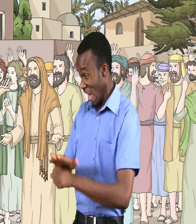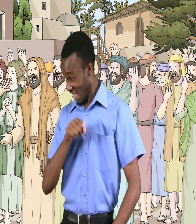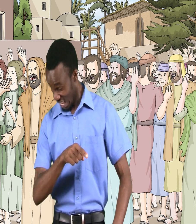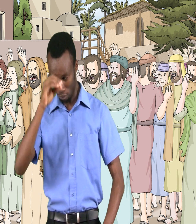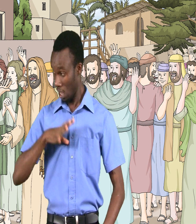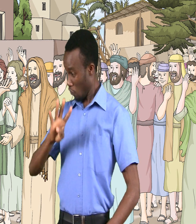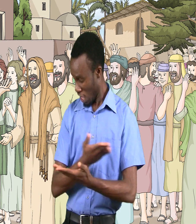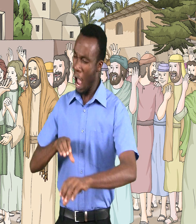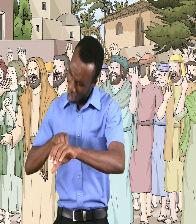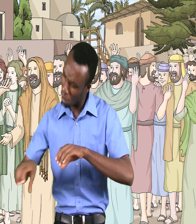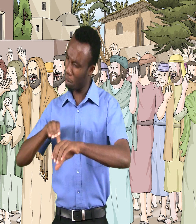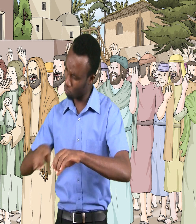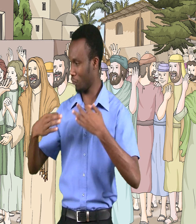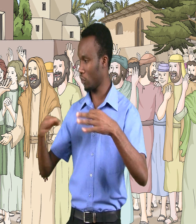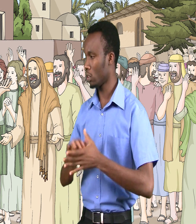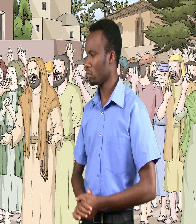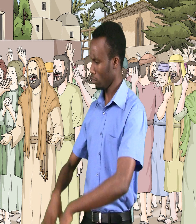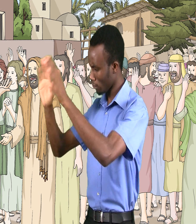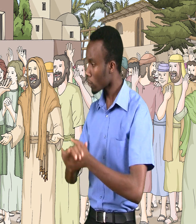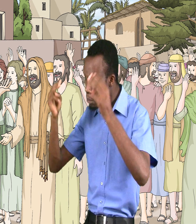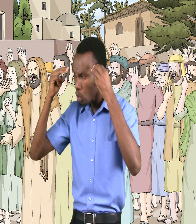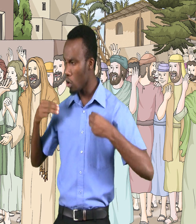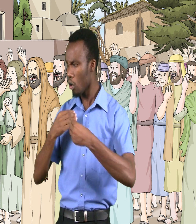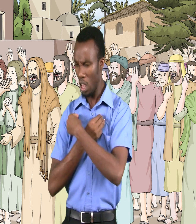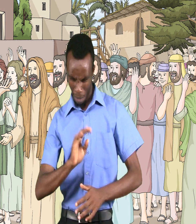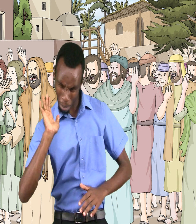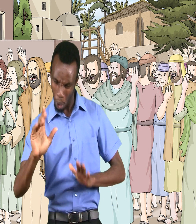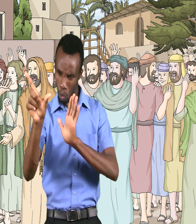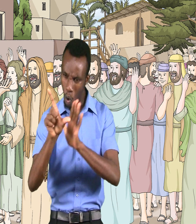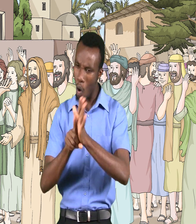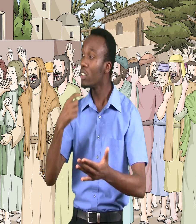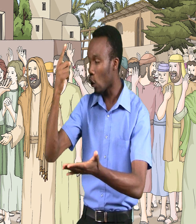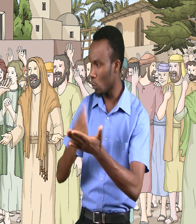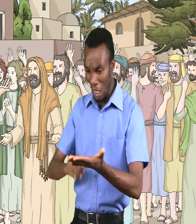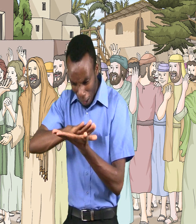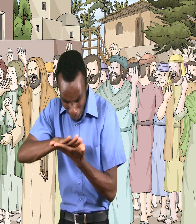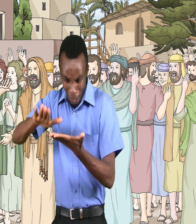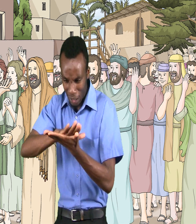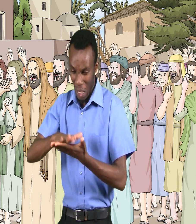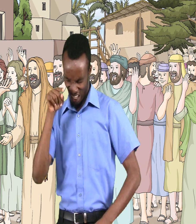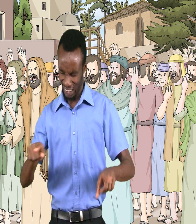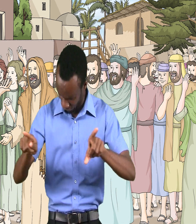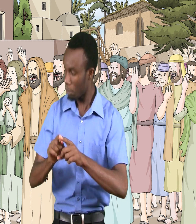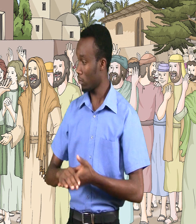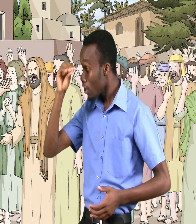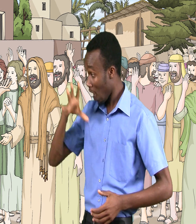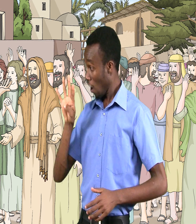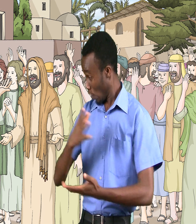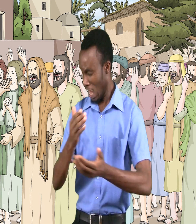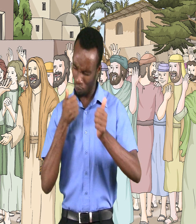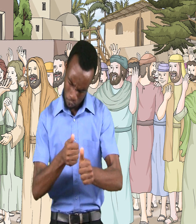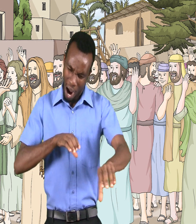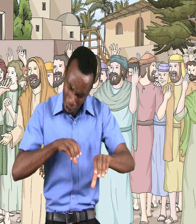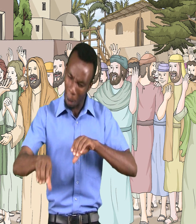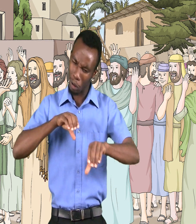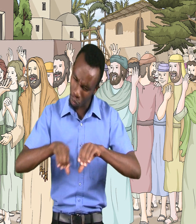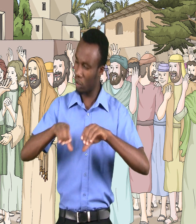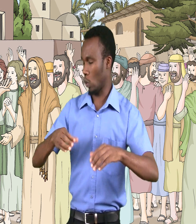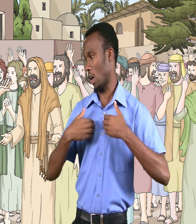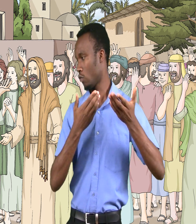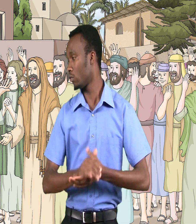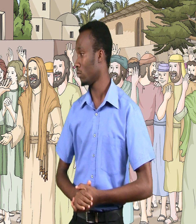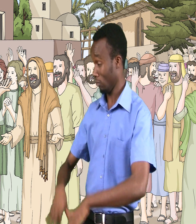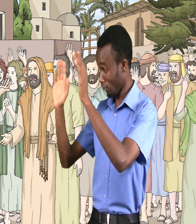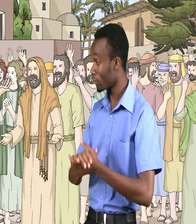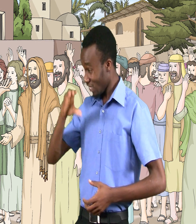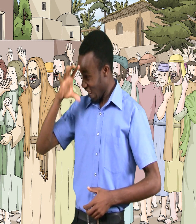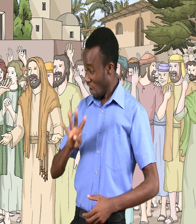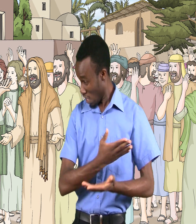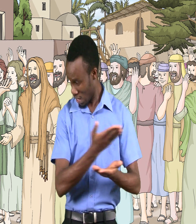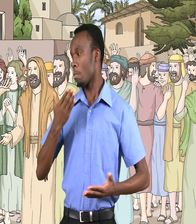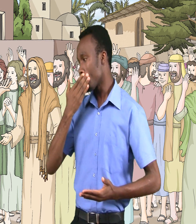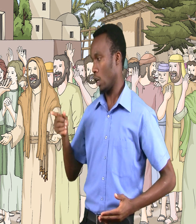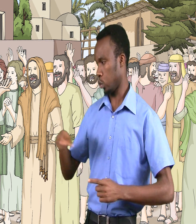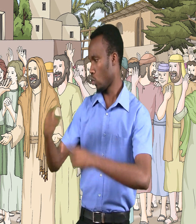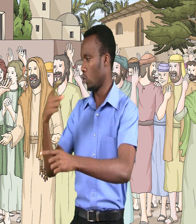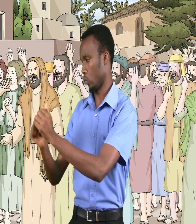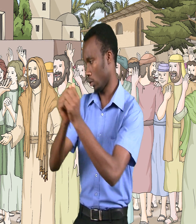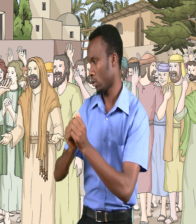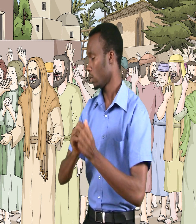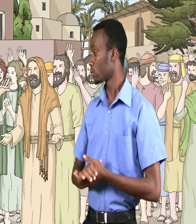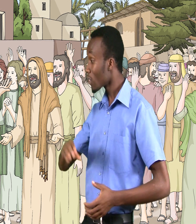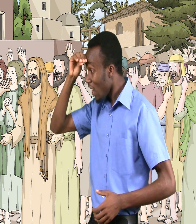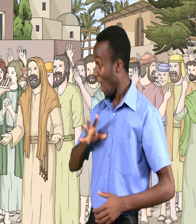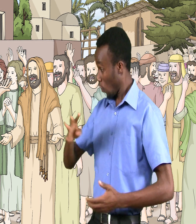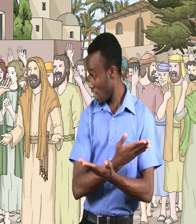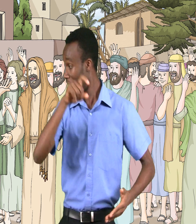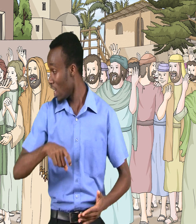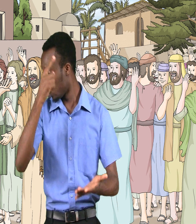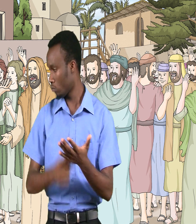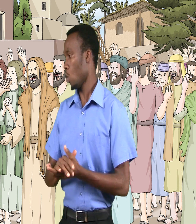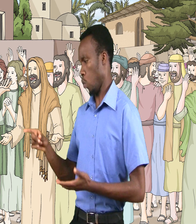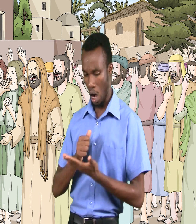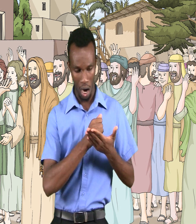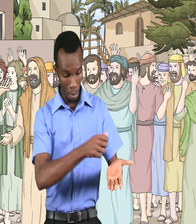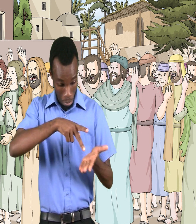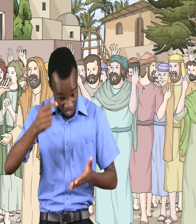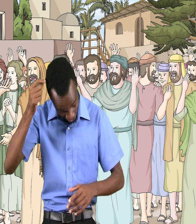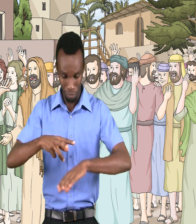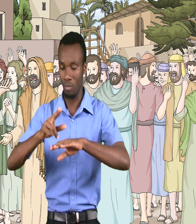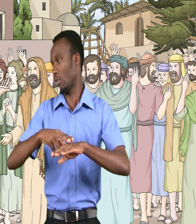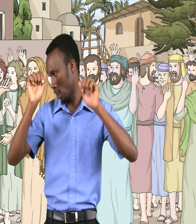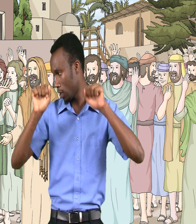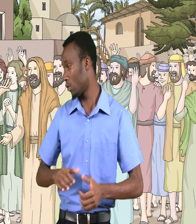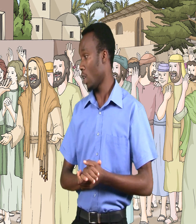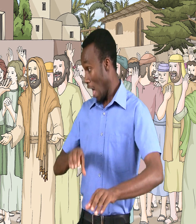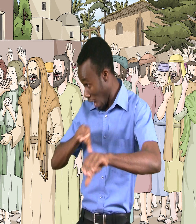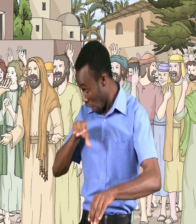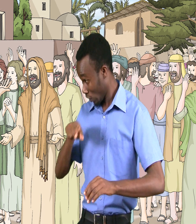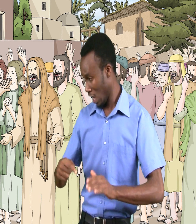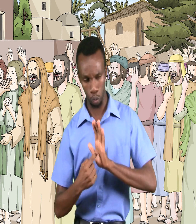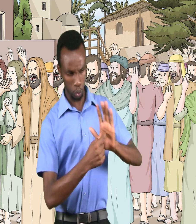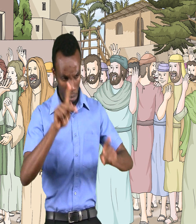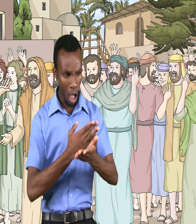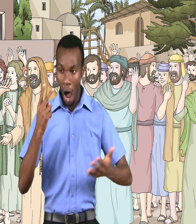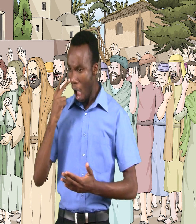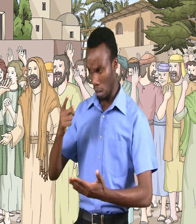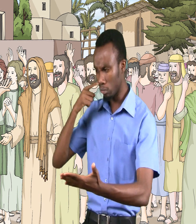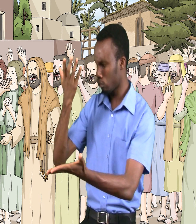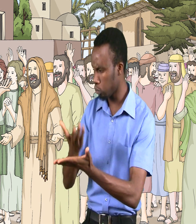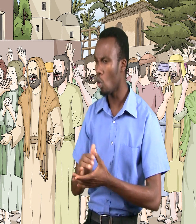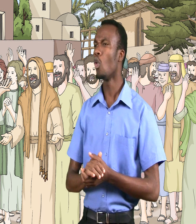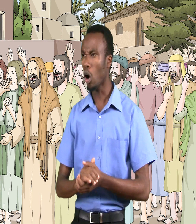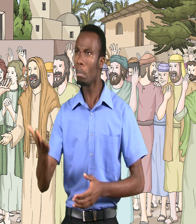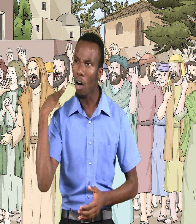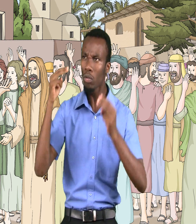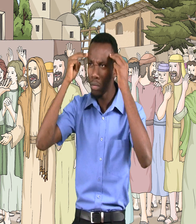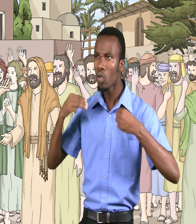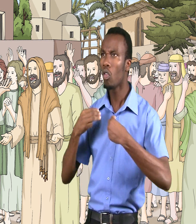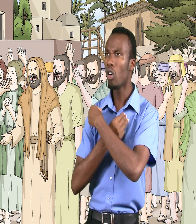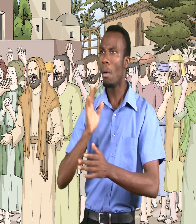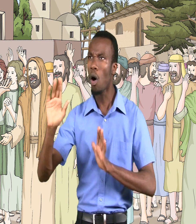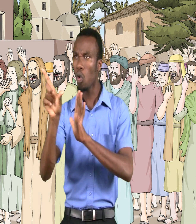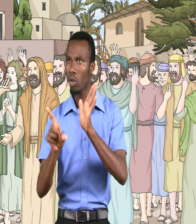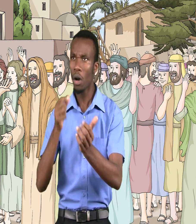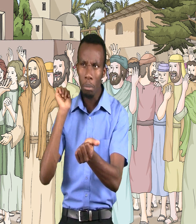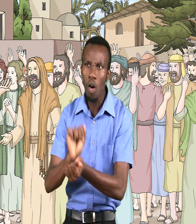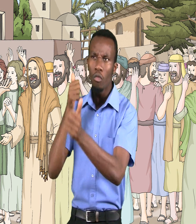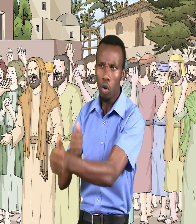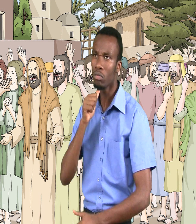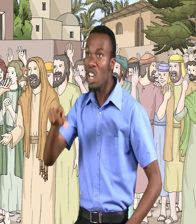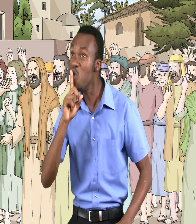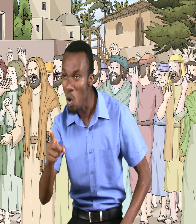Take these men, purify yourself along with them, and pay their expenses so they can have their heads shaved.